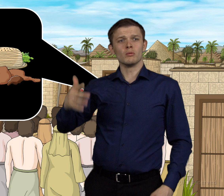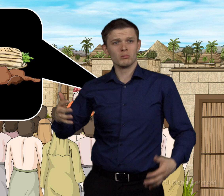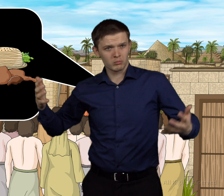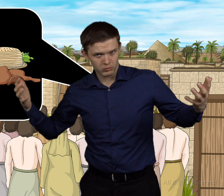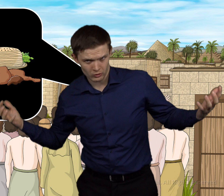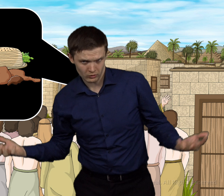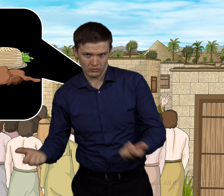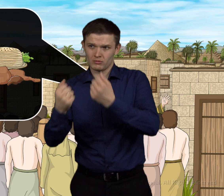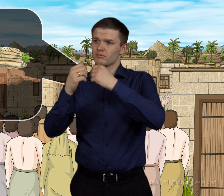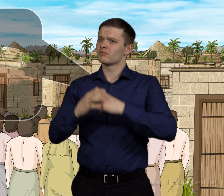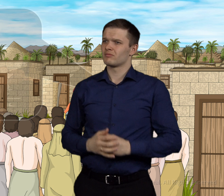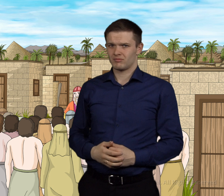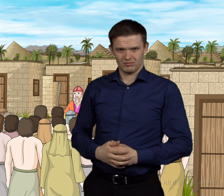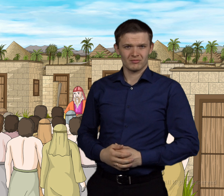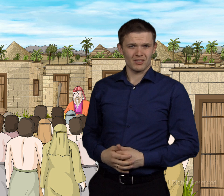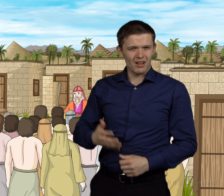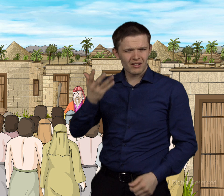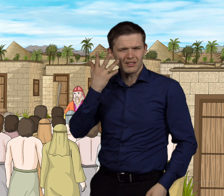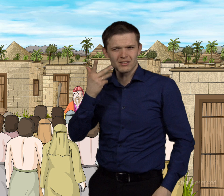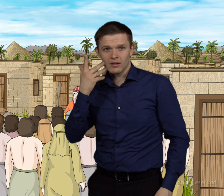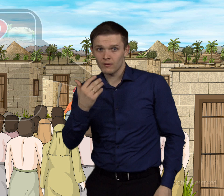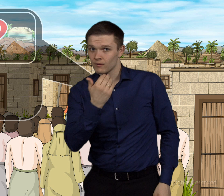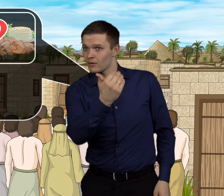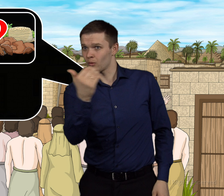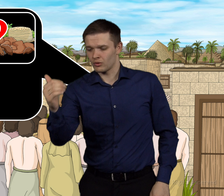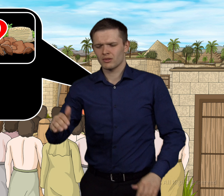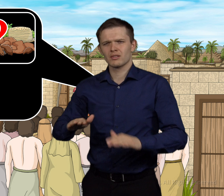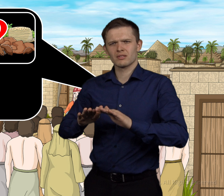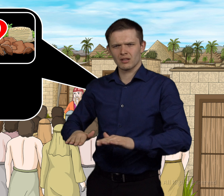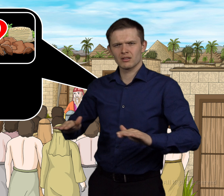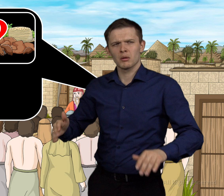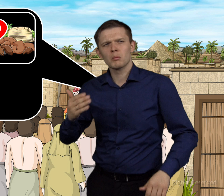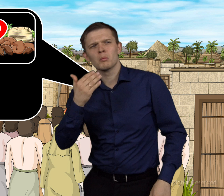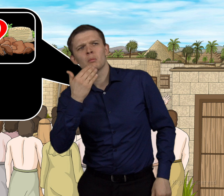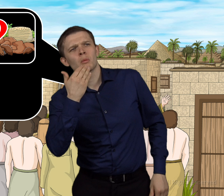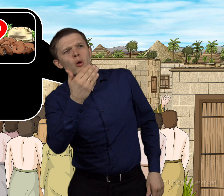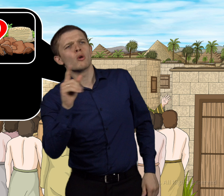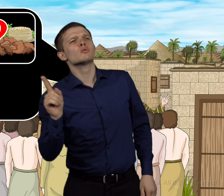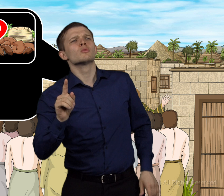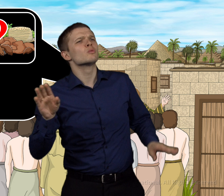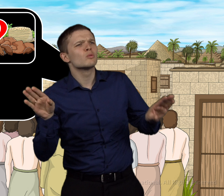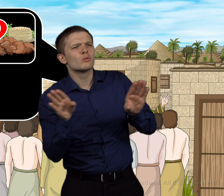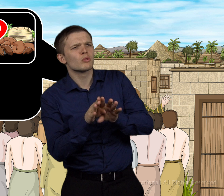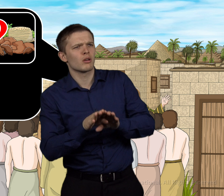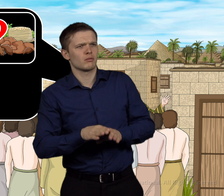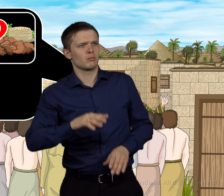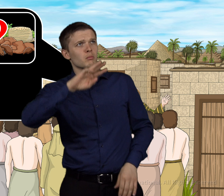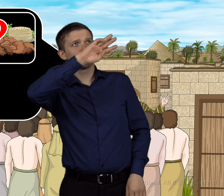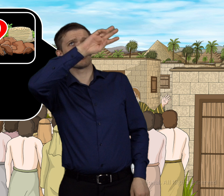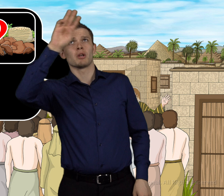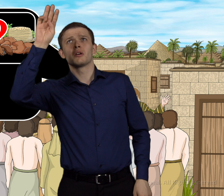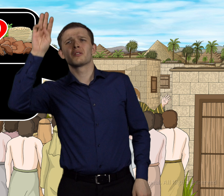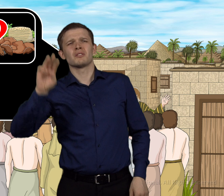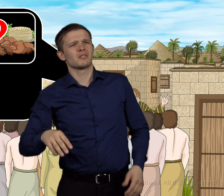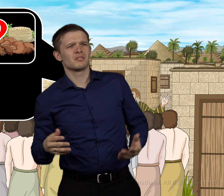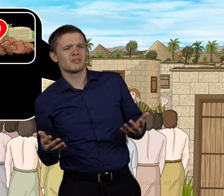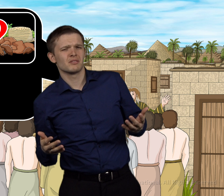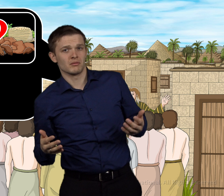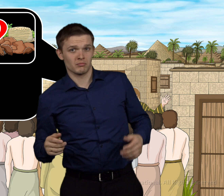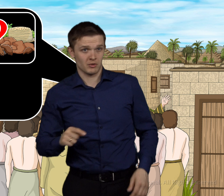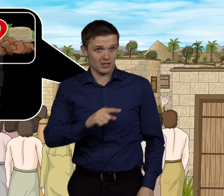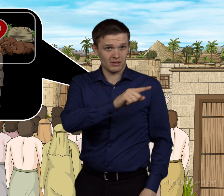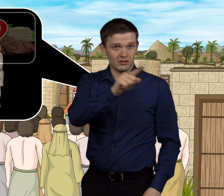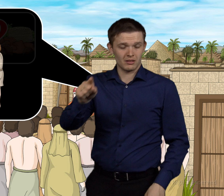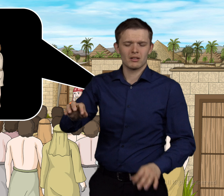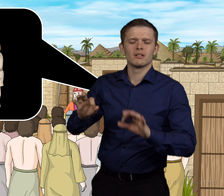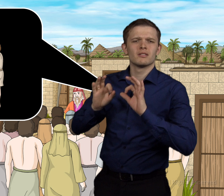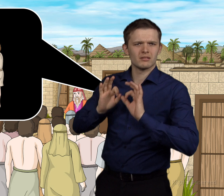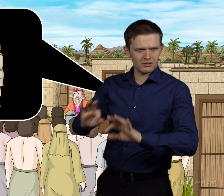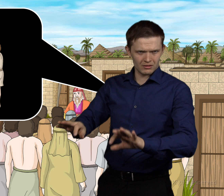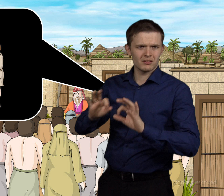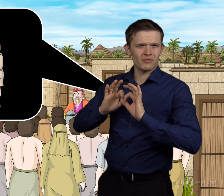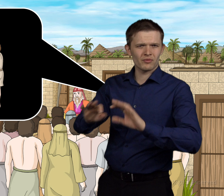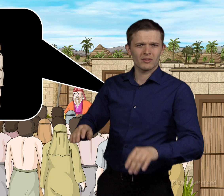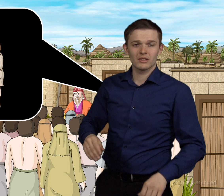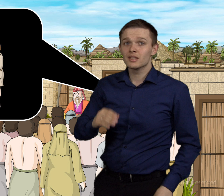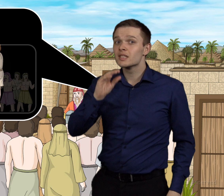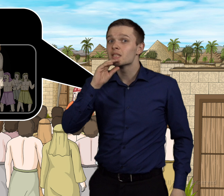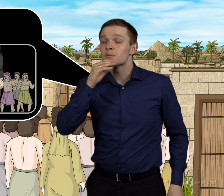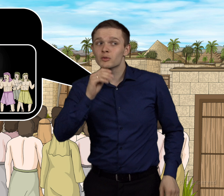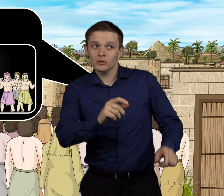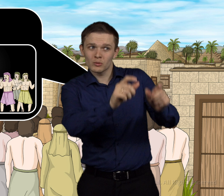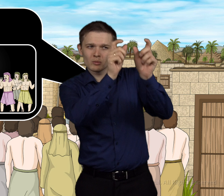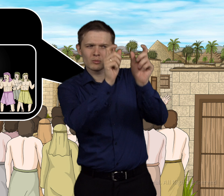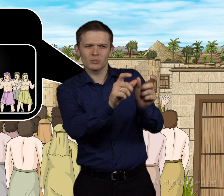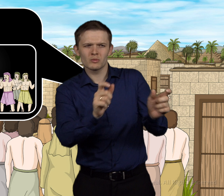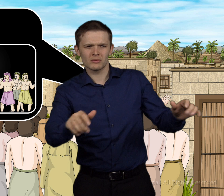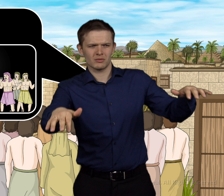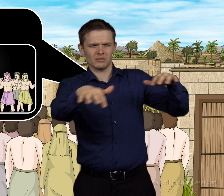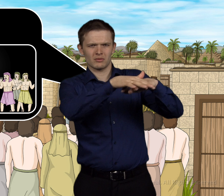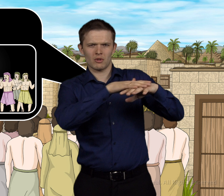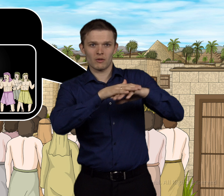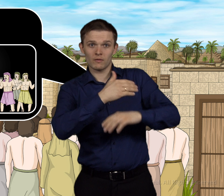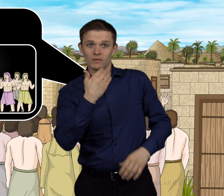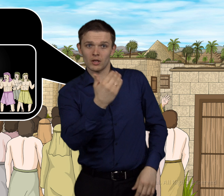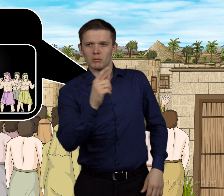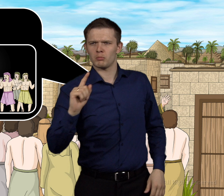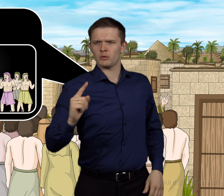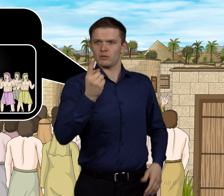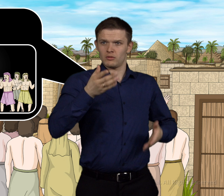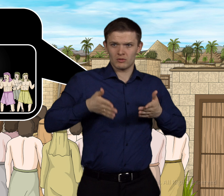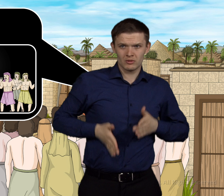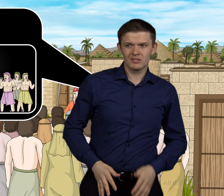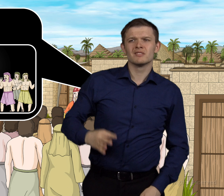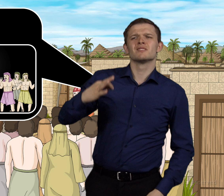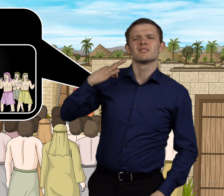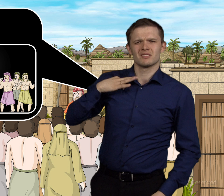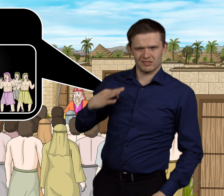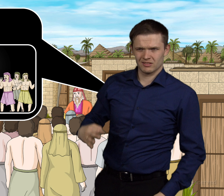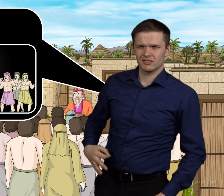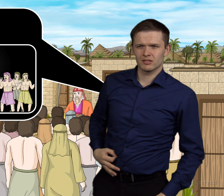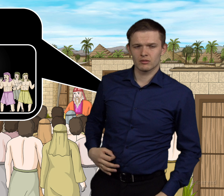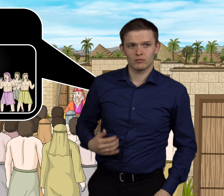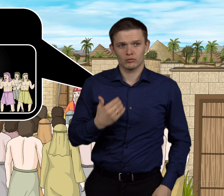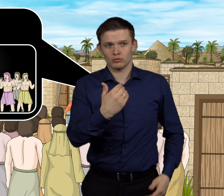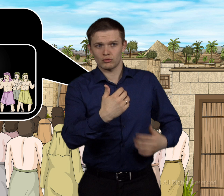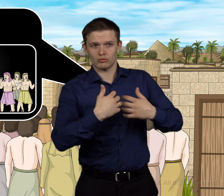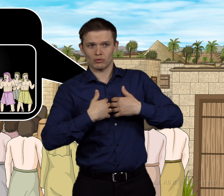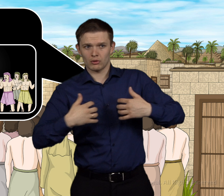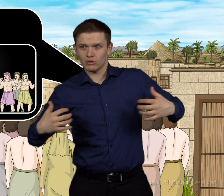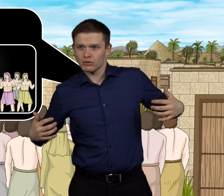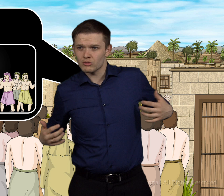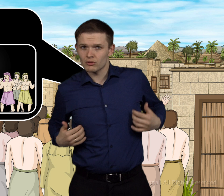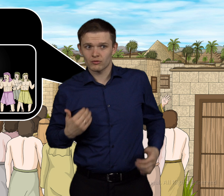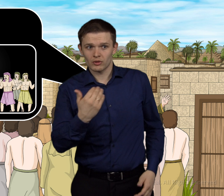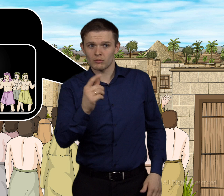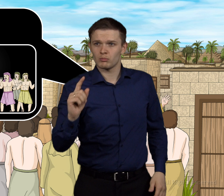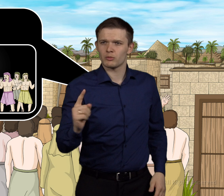When your children ask you, ‘What does this service mean to you?’